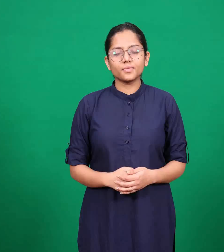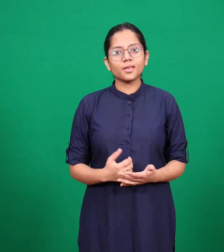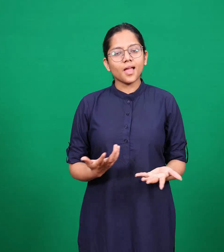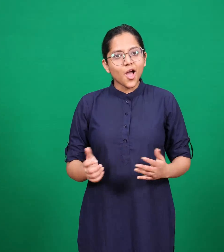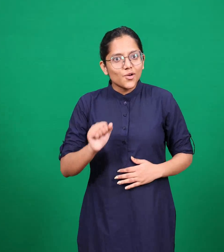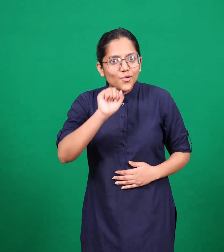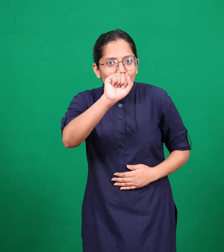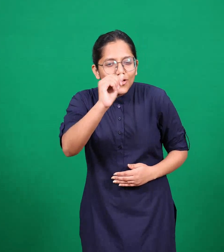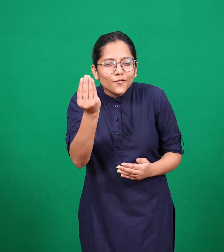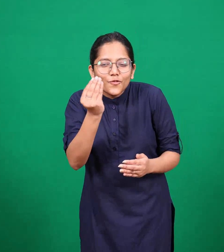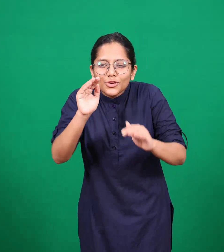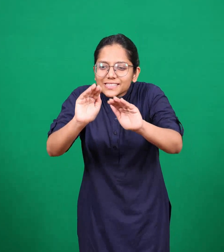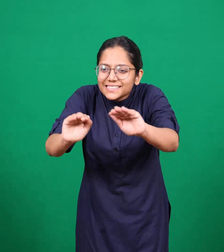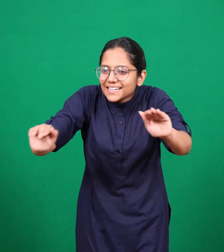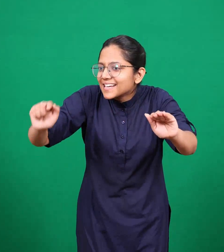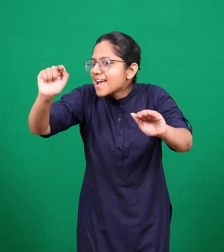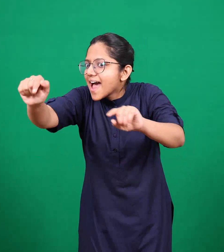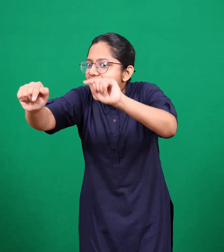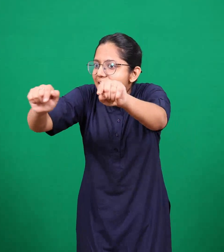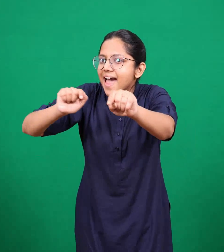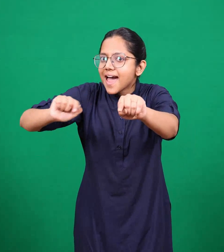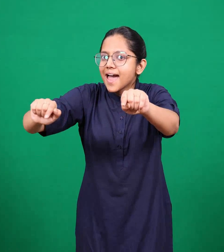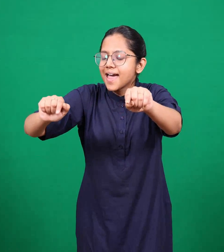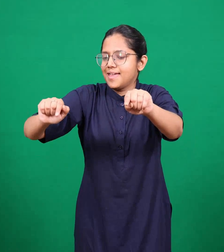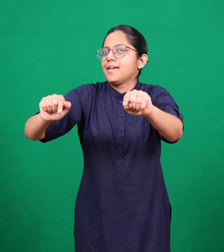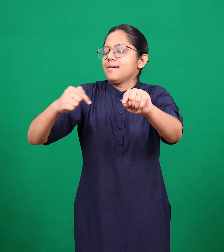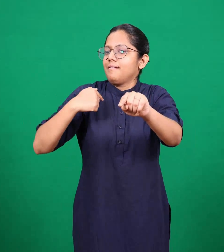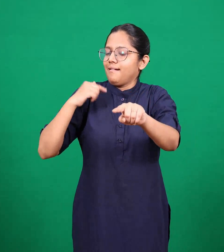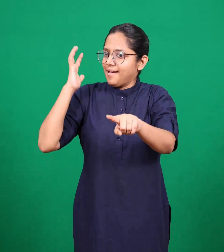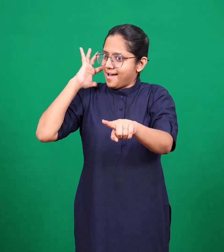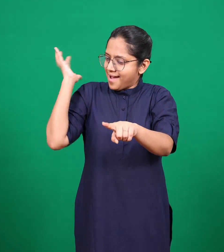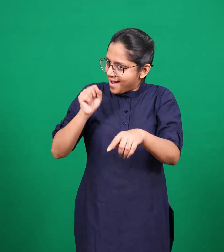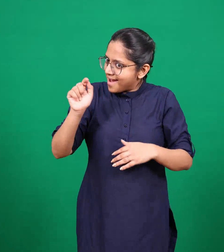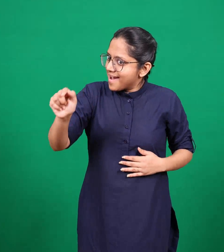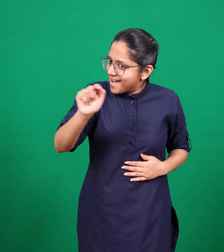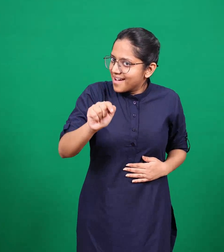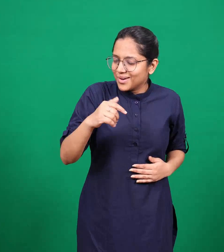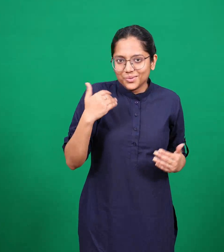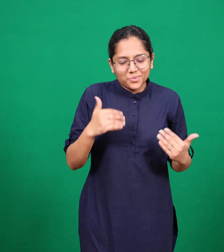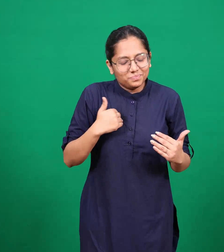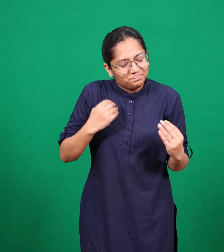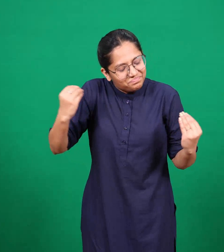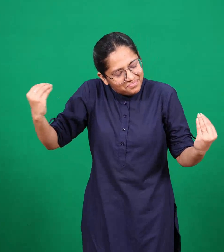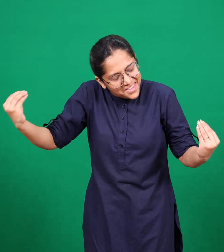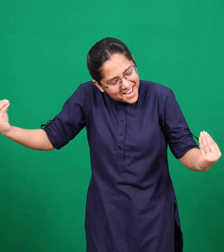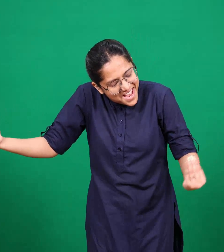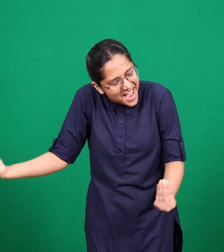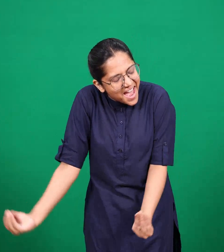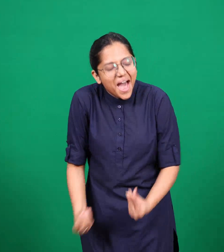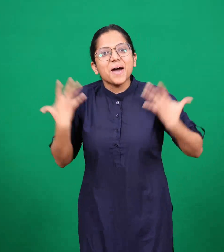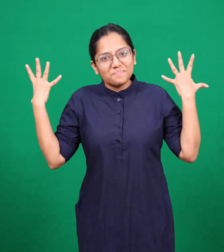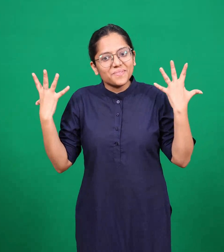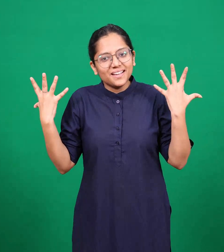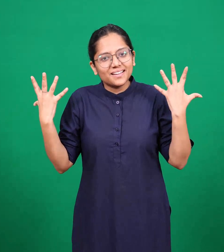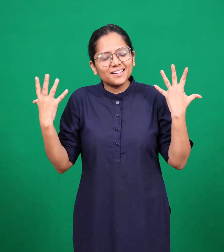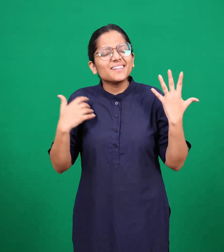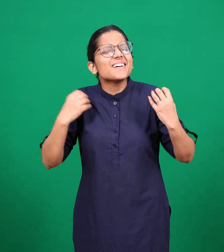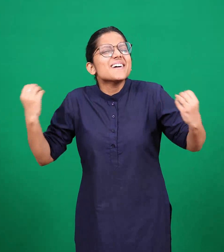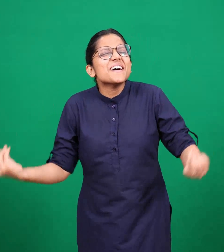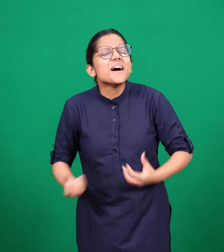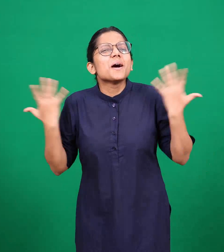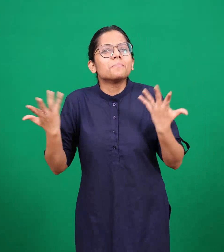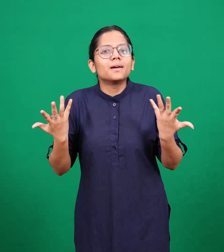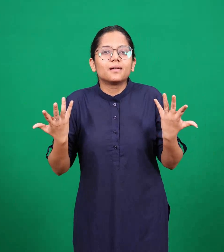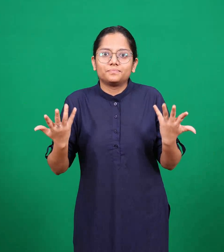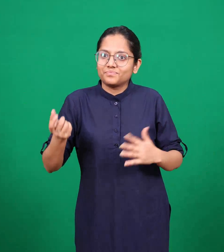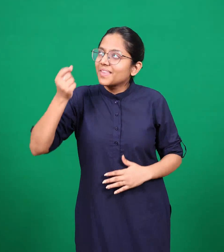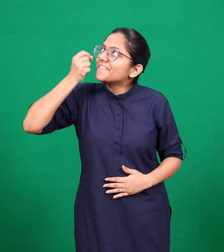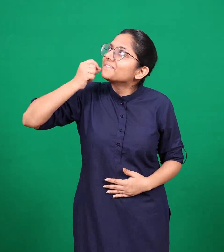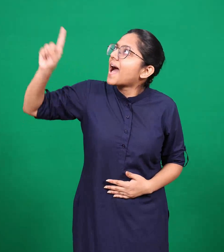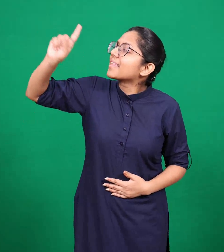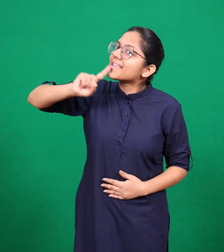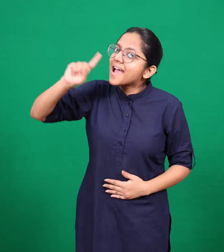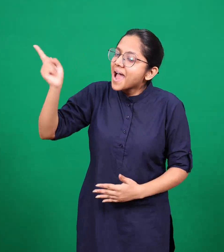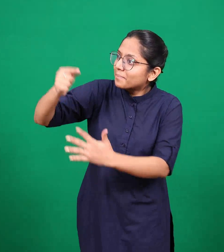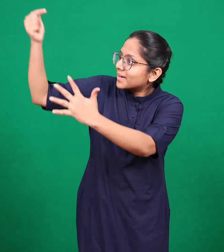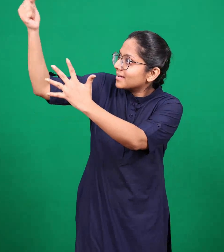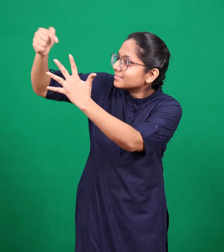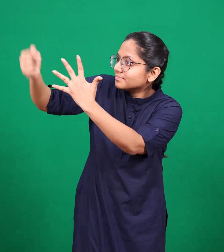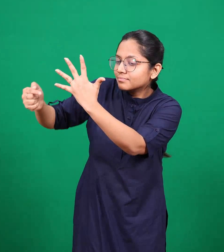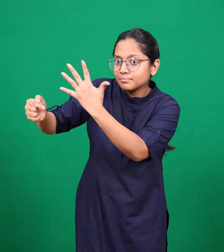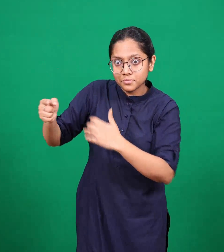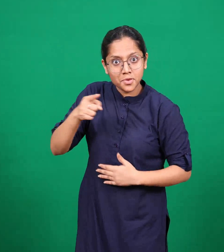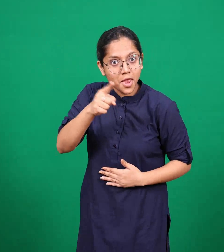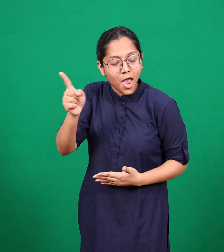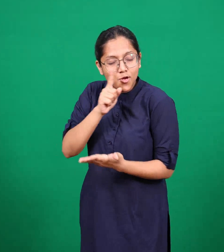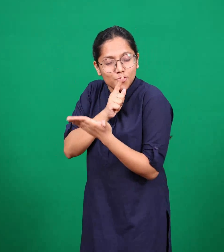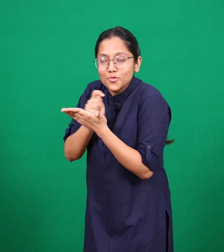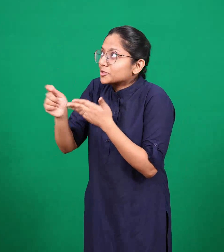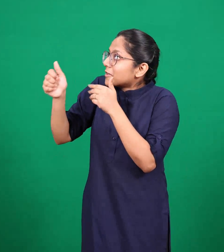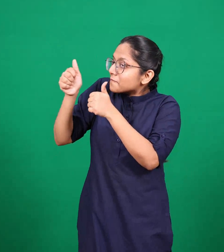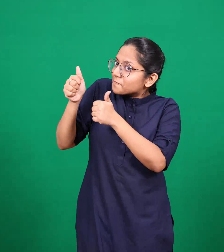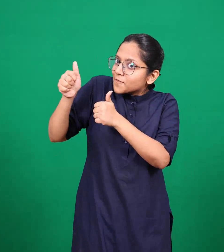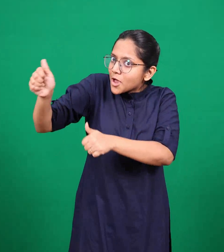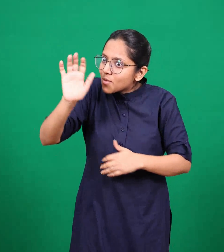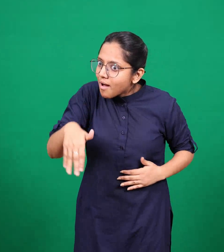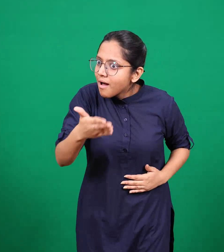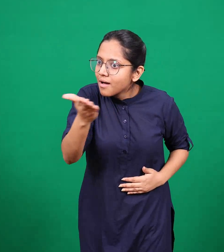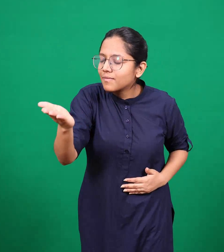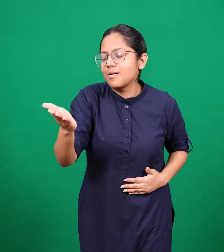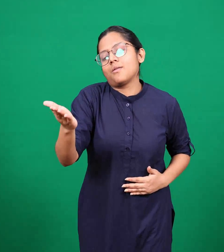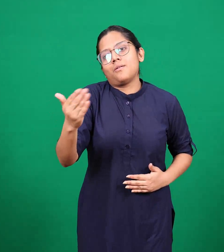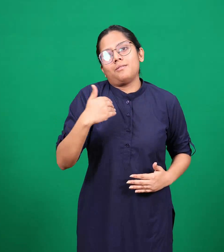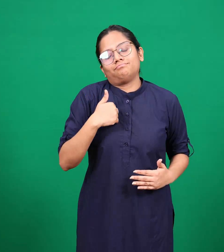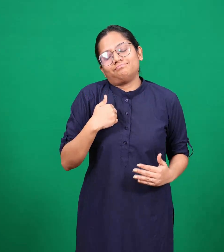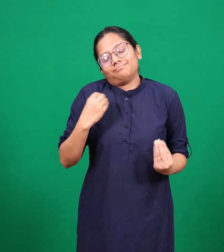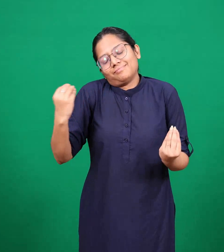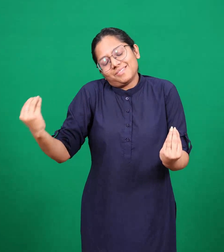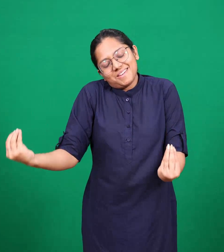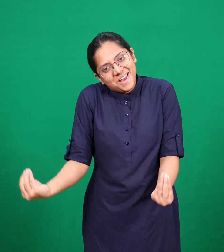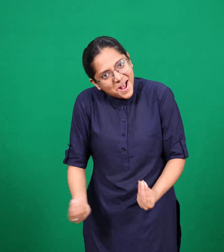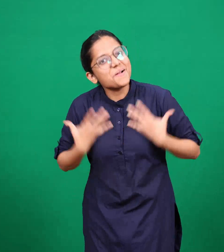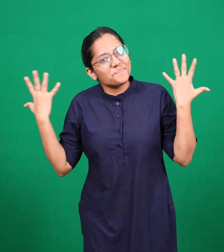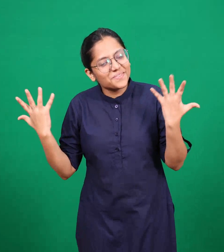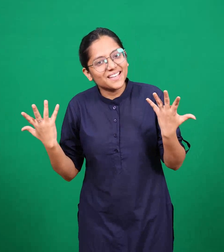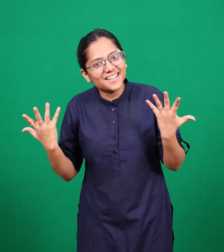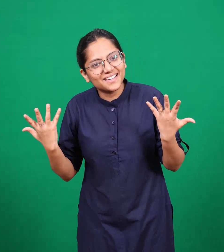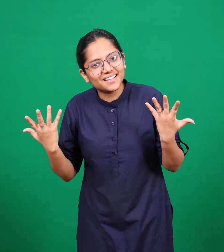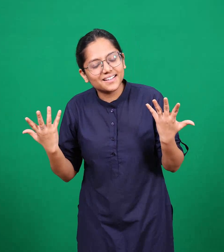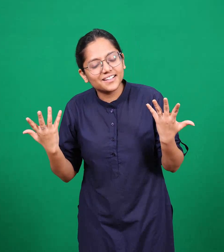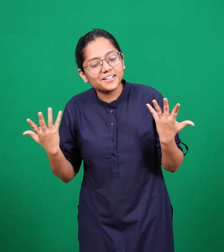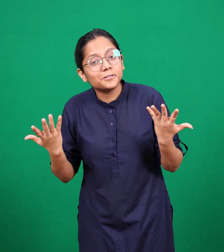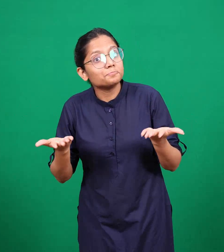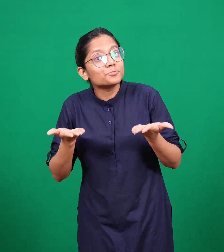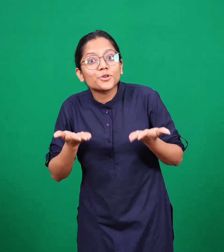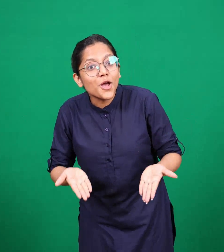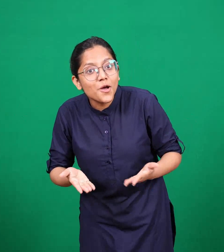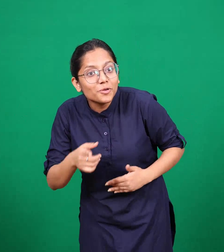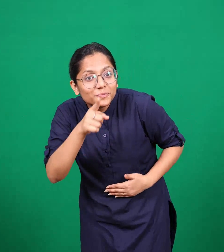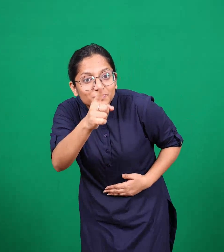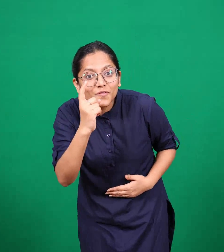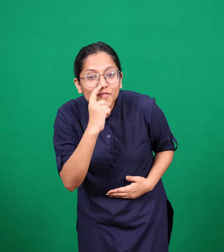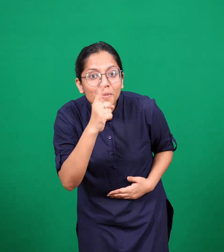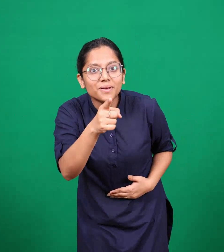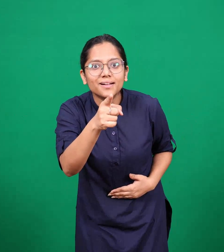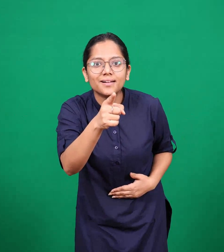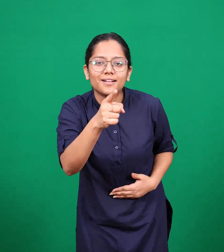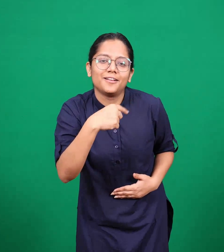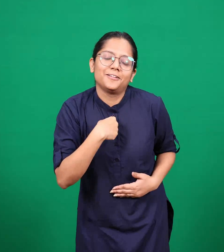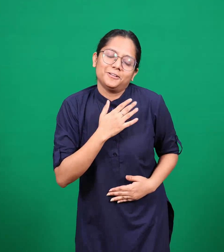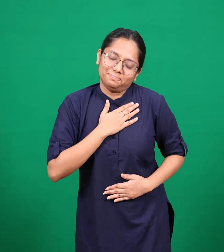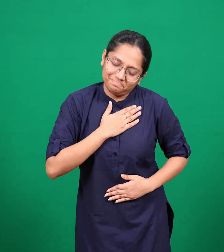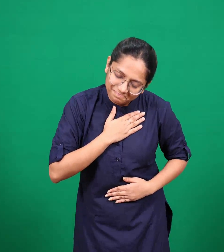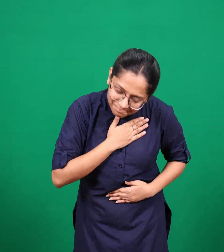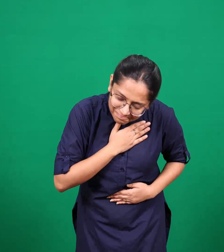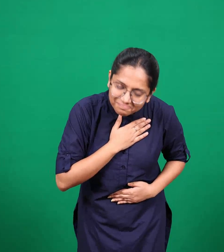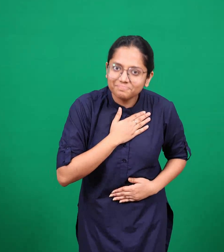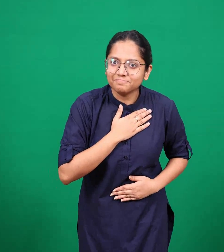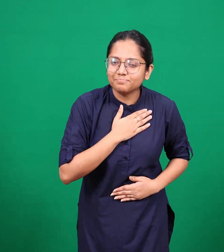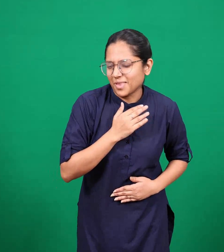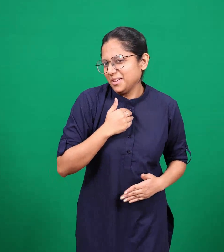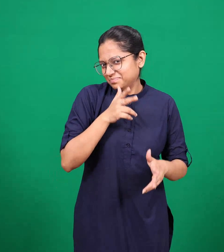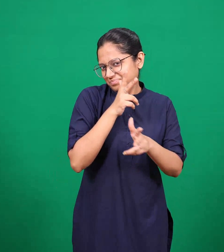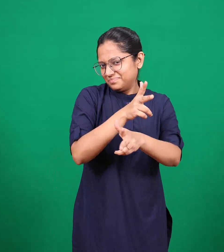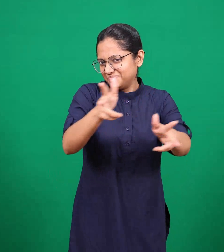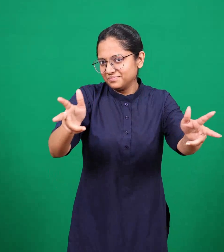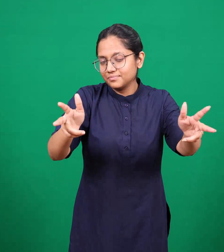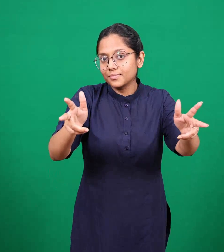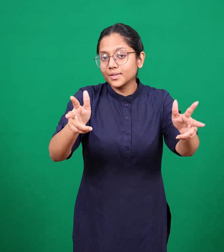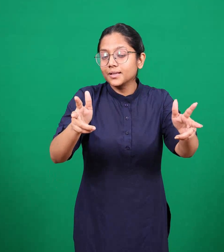I was overjoyed to find some of your children walking in the truth, just as the Father has commanded us.